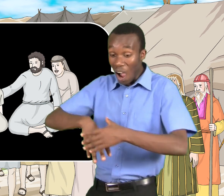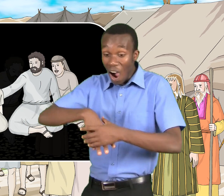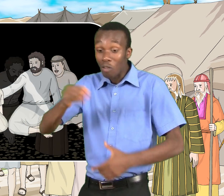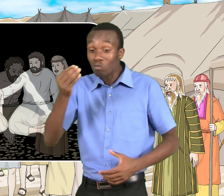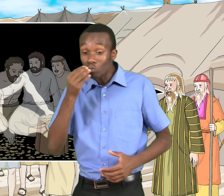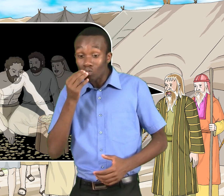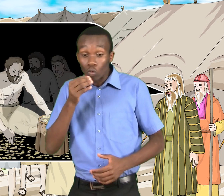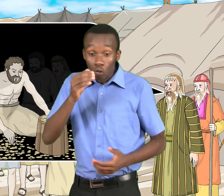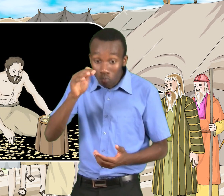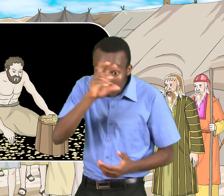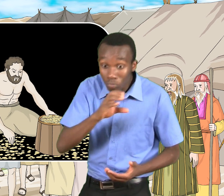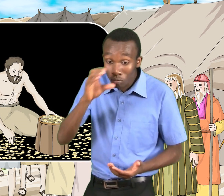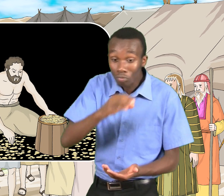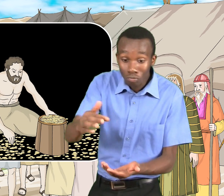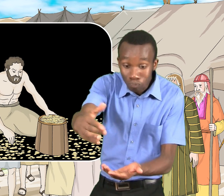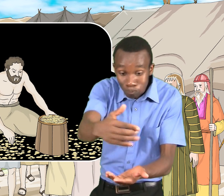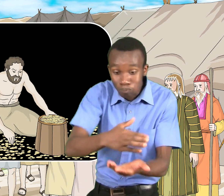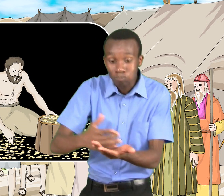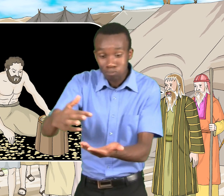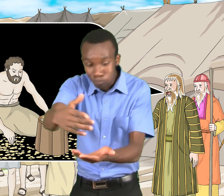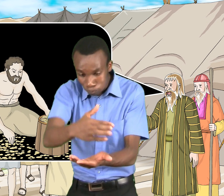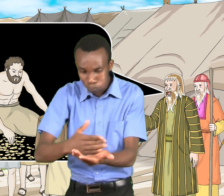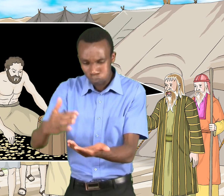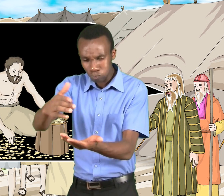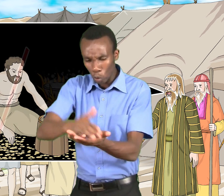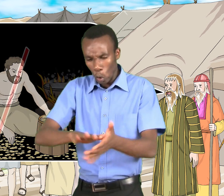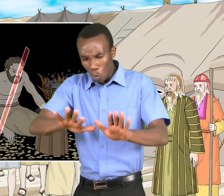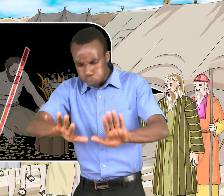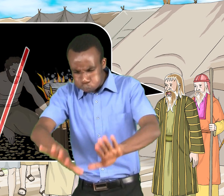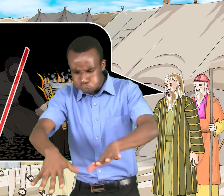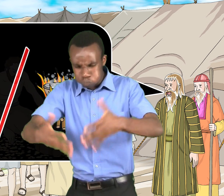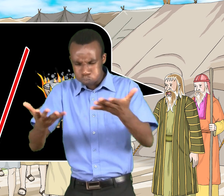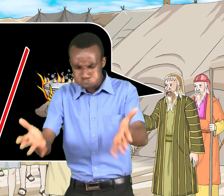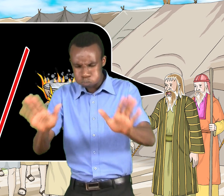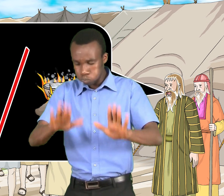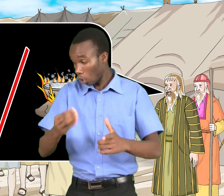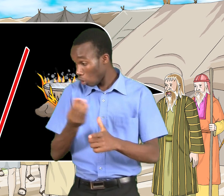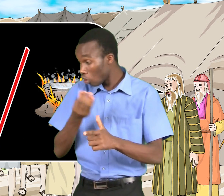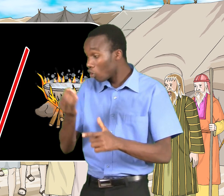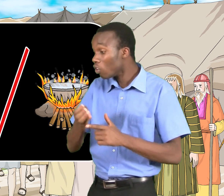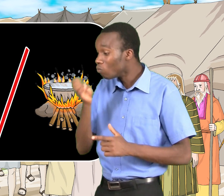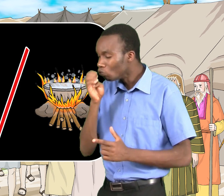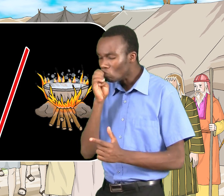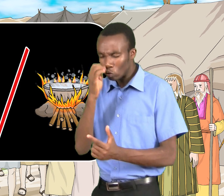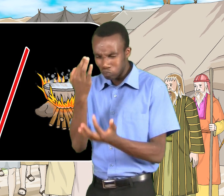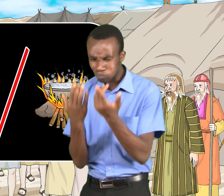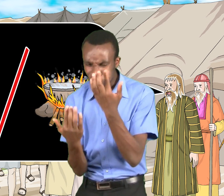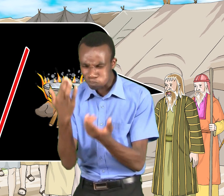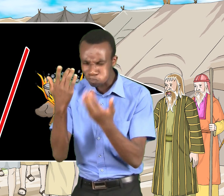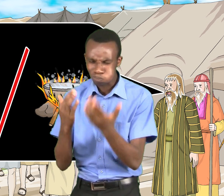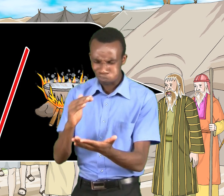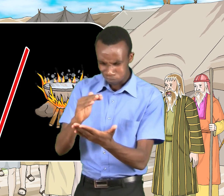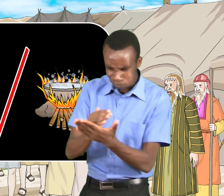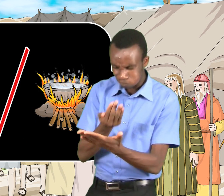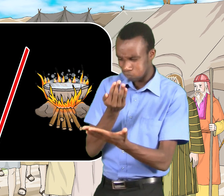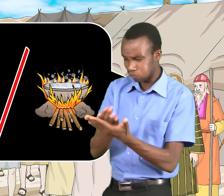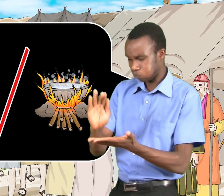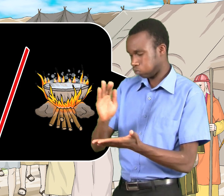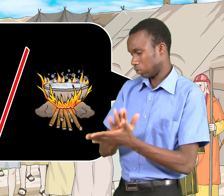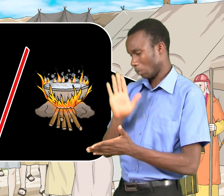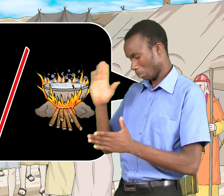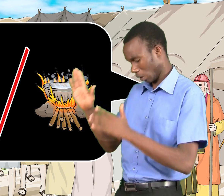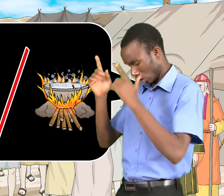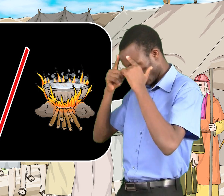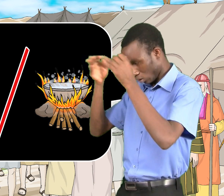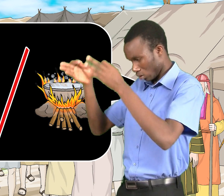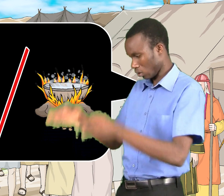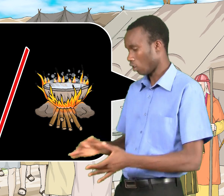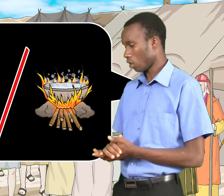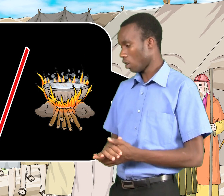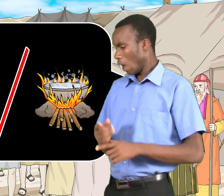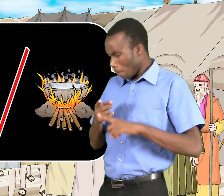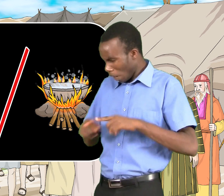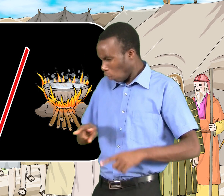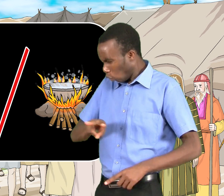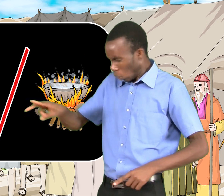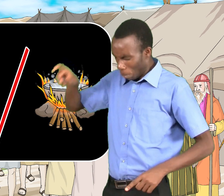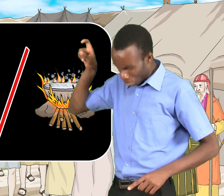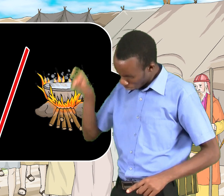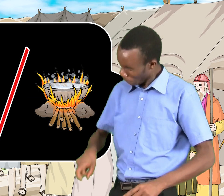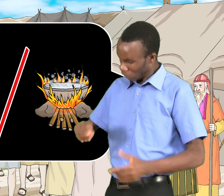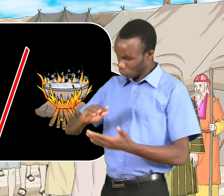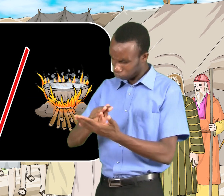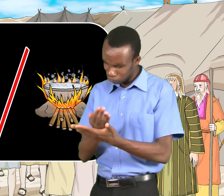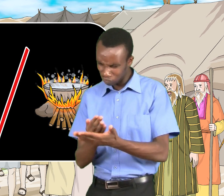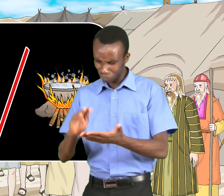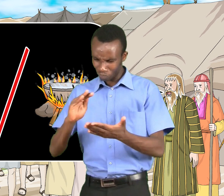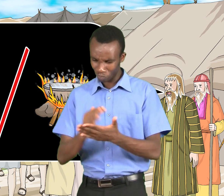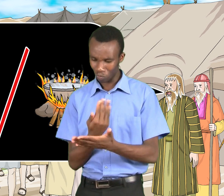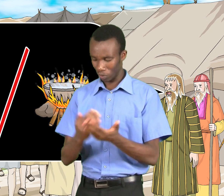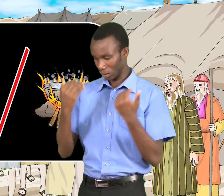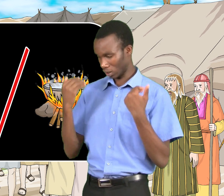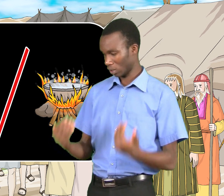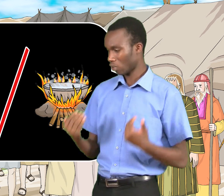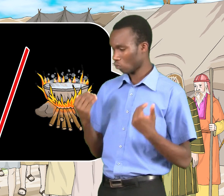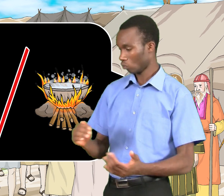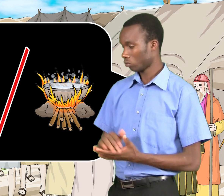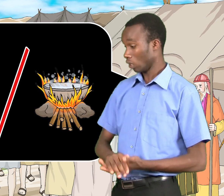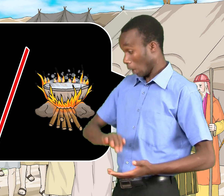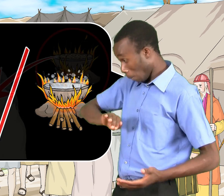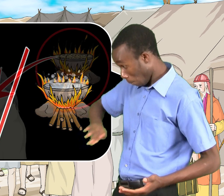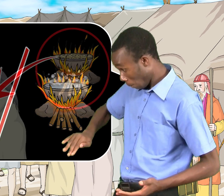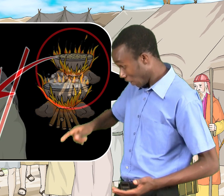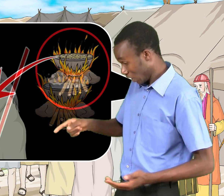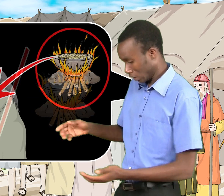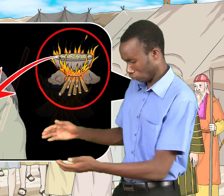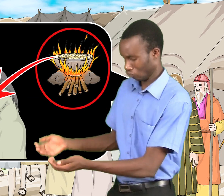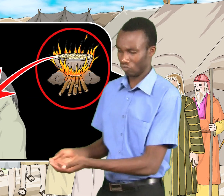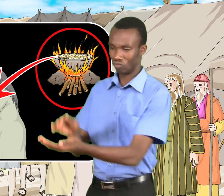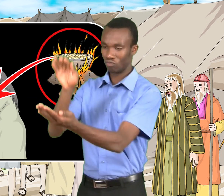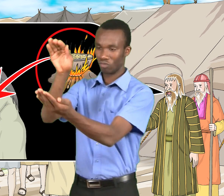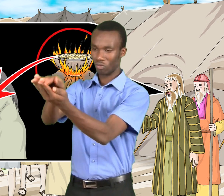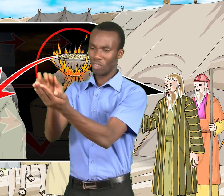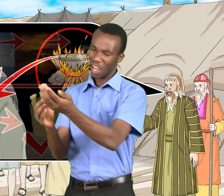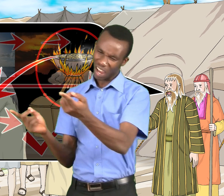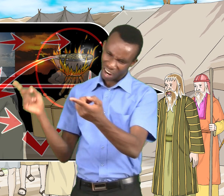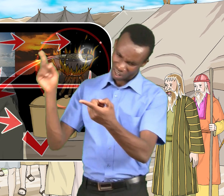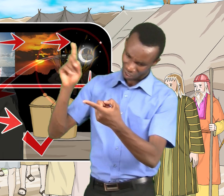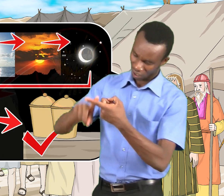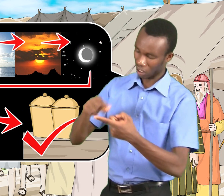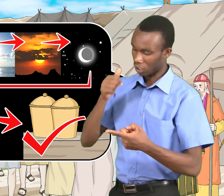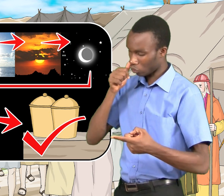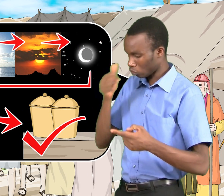So bake what you want to bake, and boil what you want to boil.